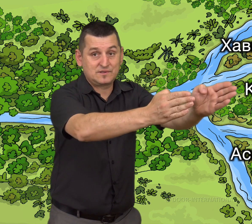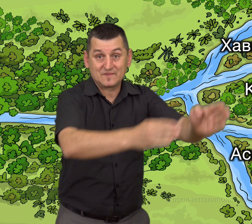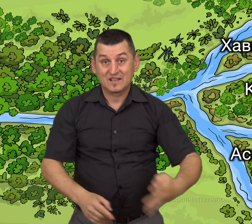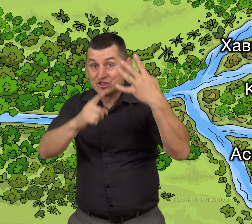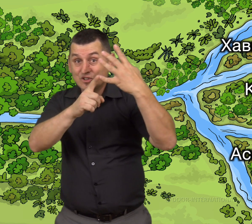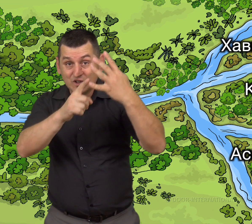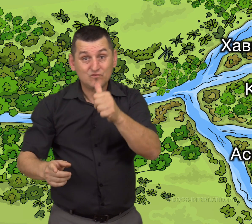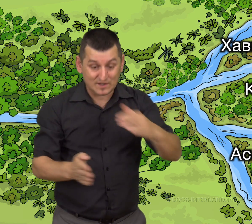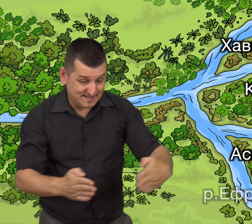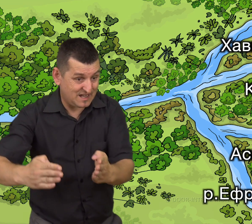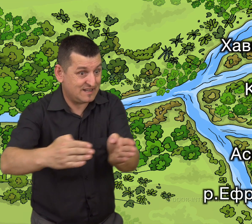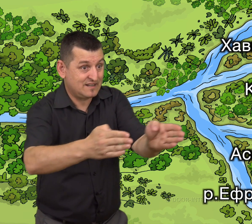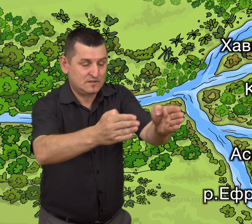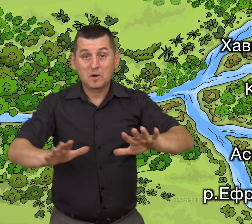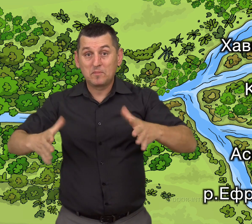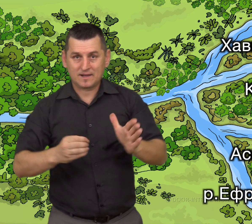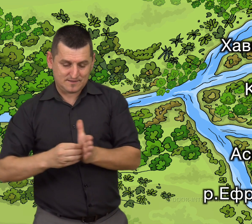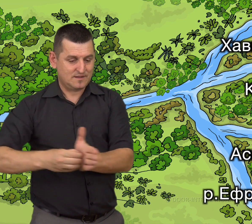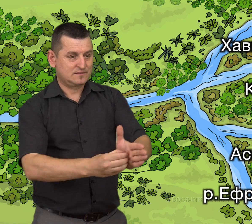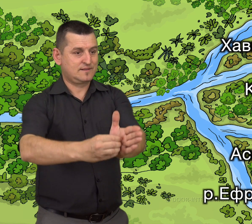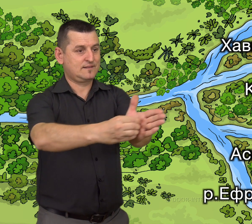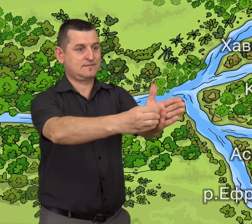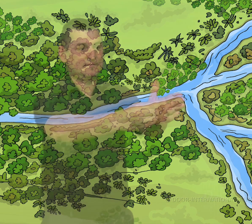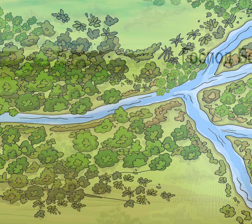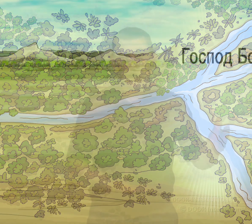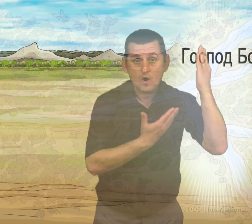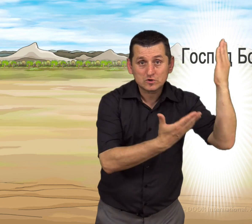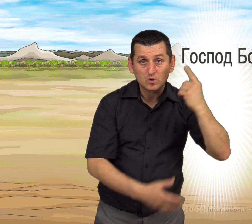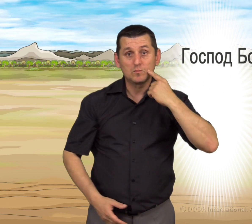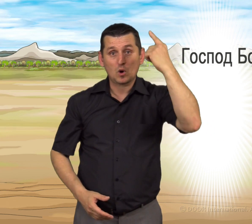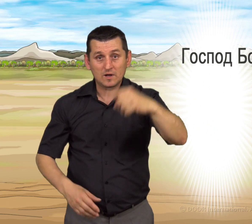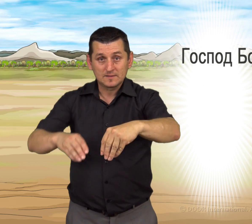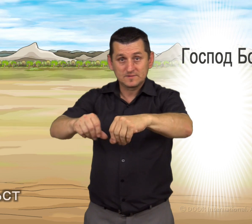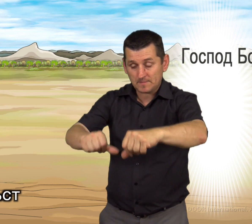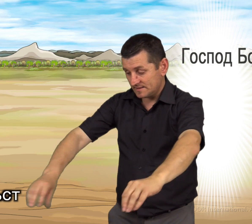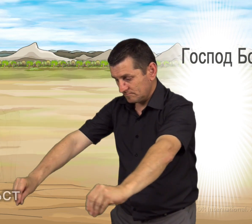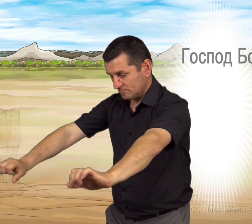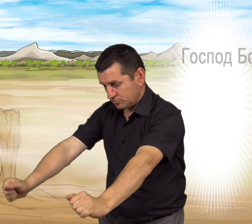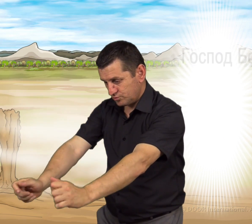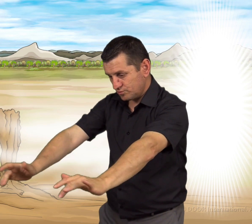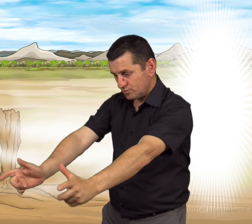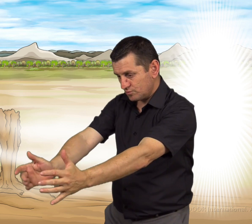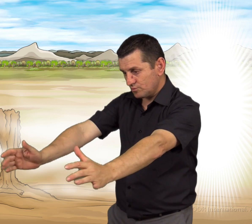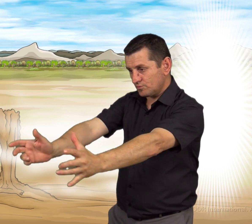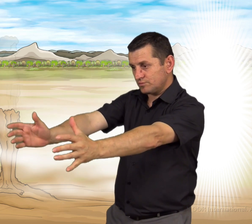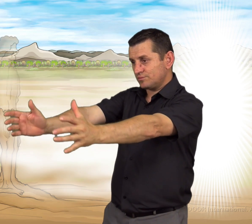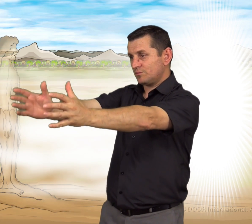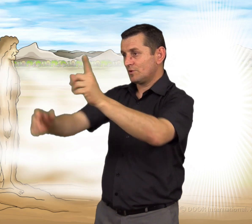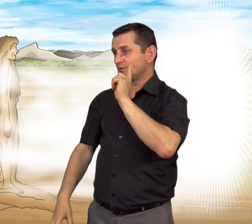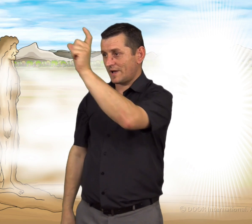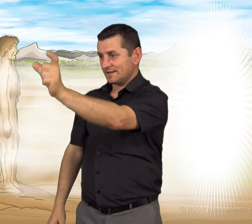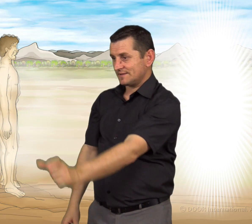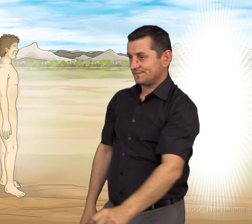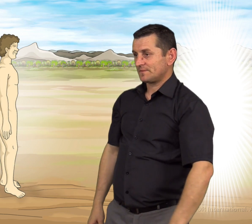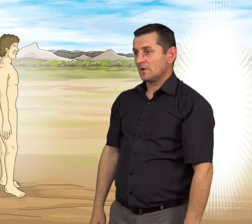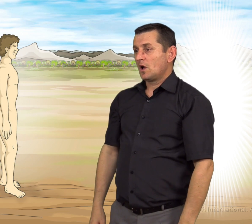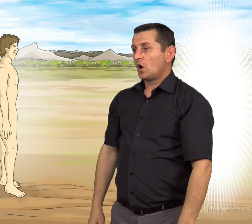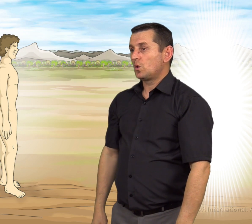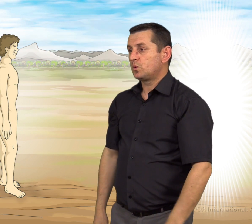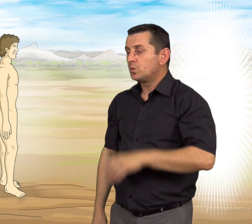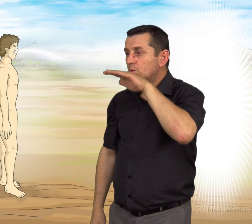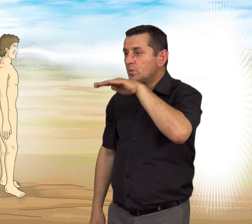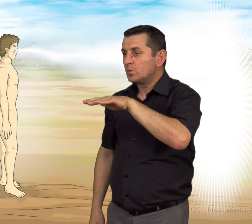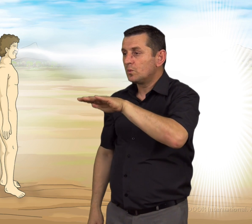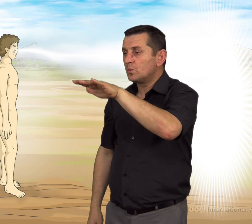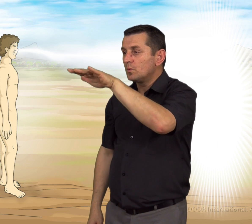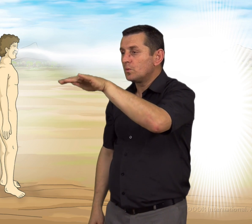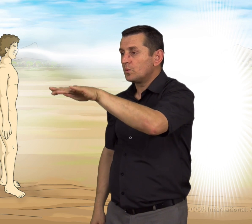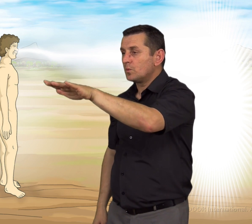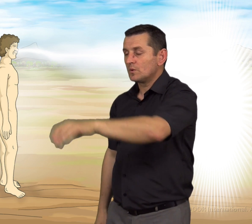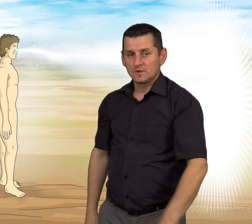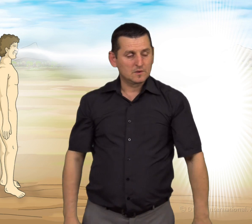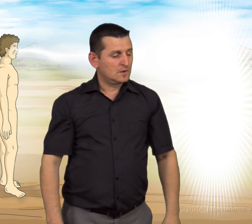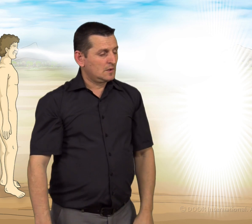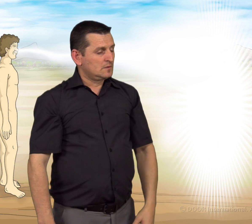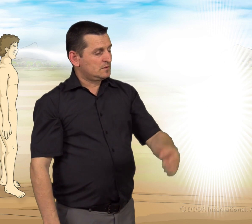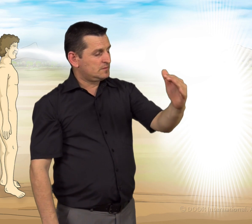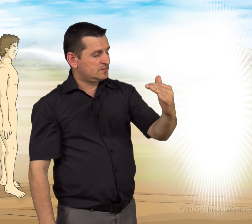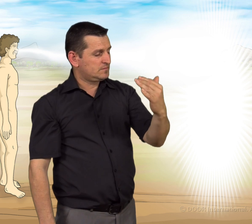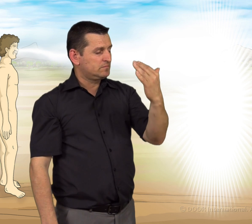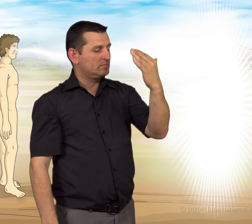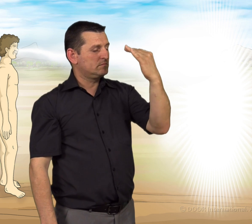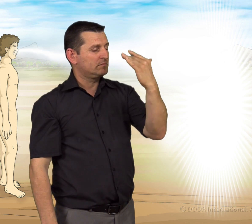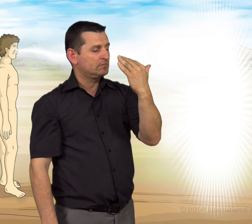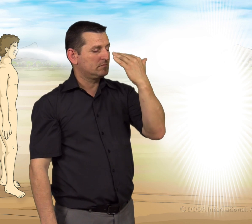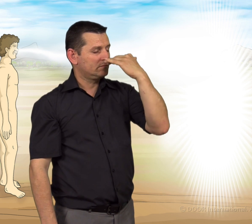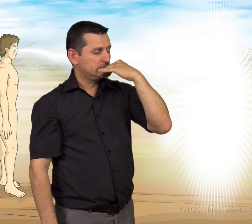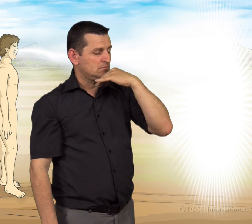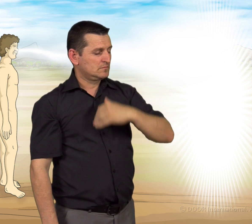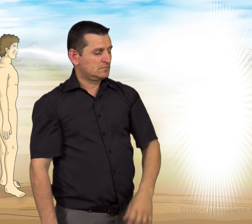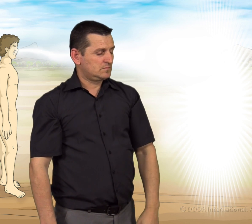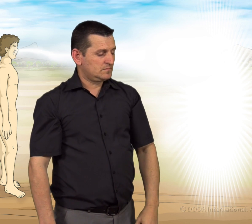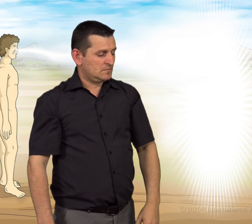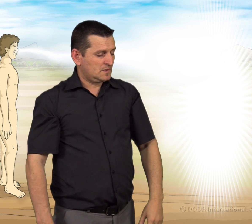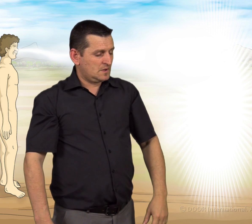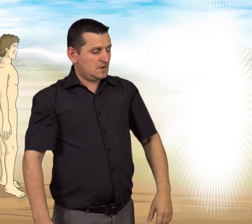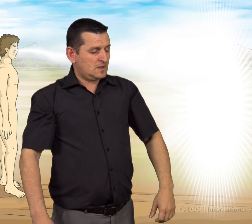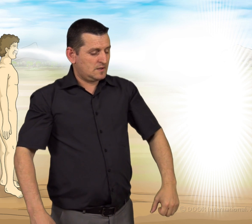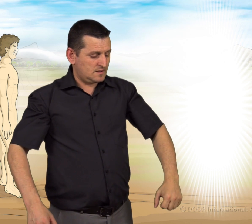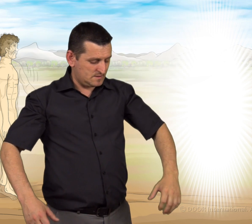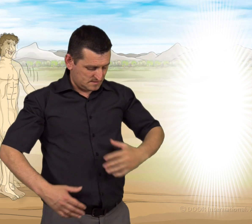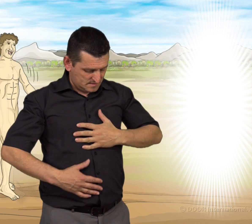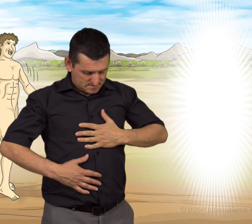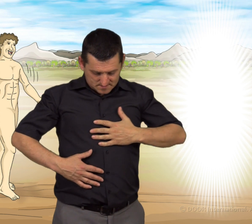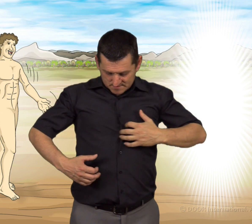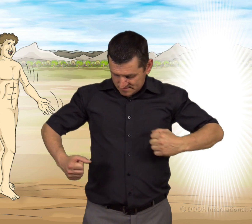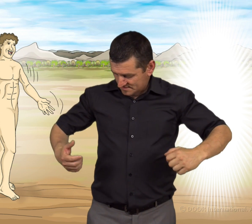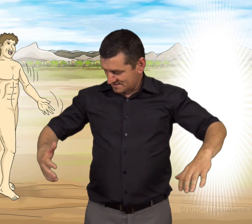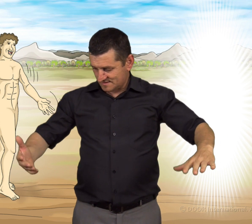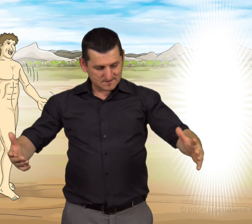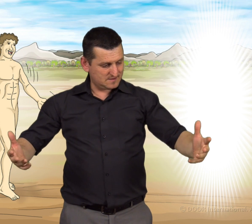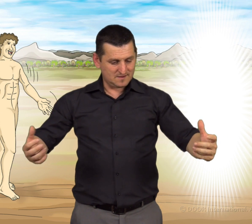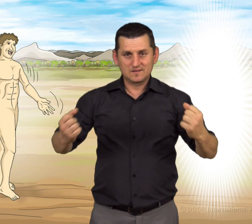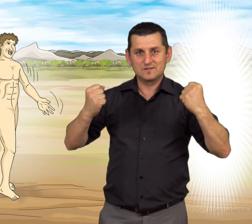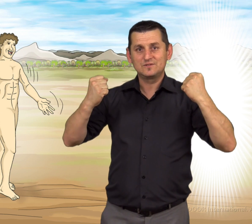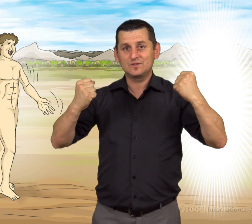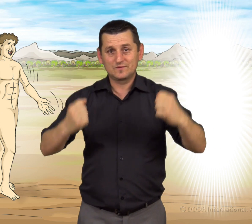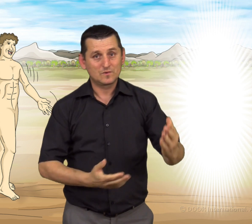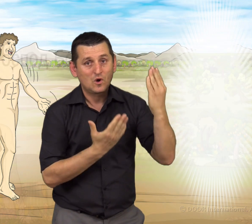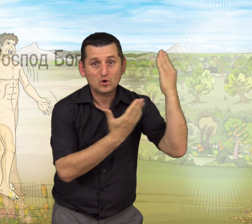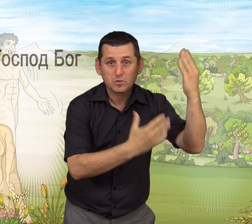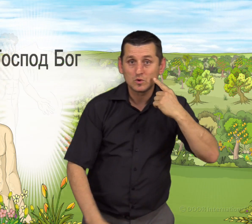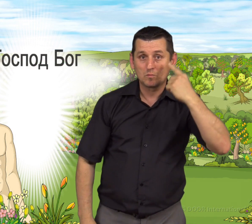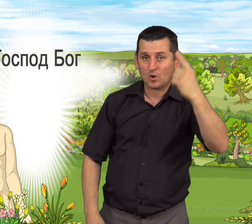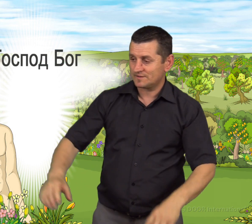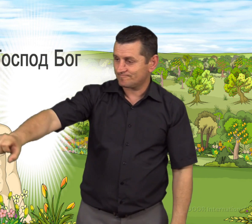And the fourth river is the Euphrates.